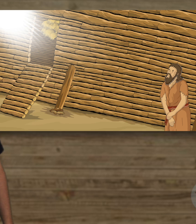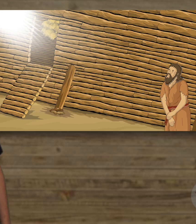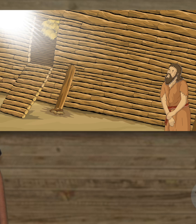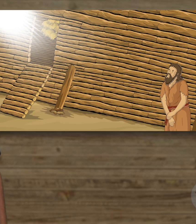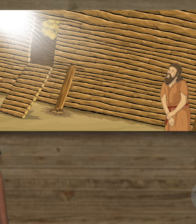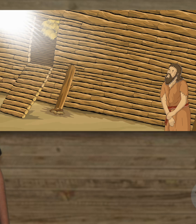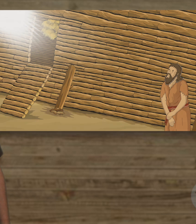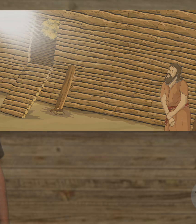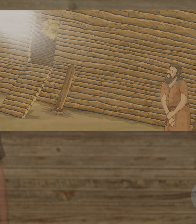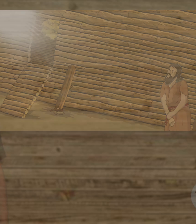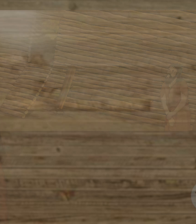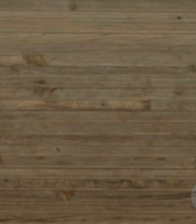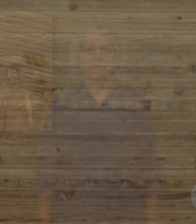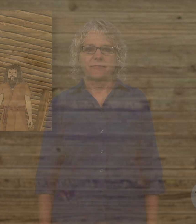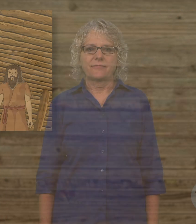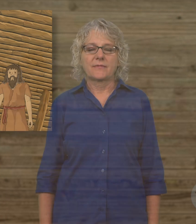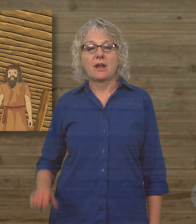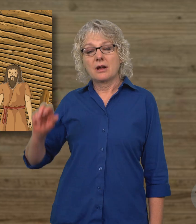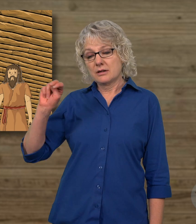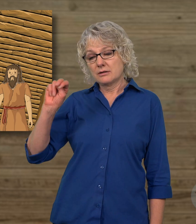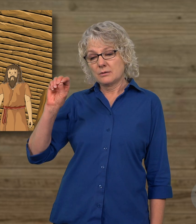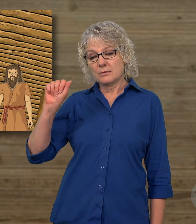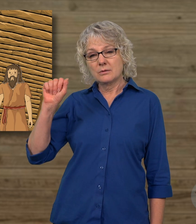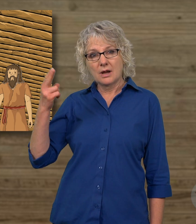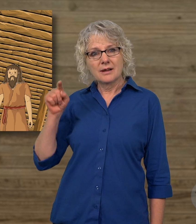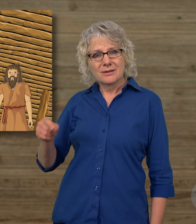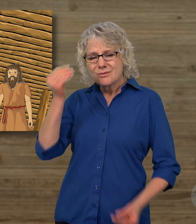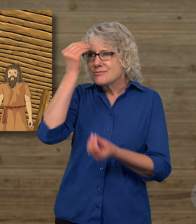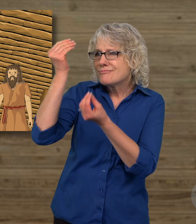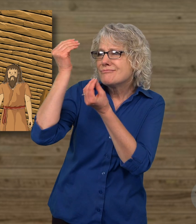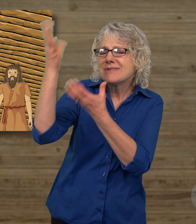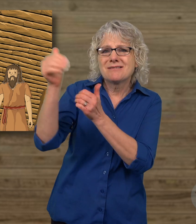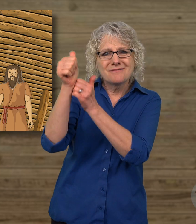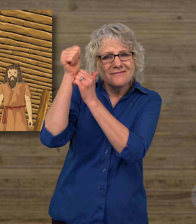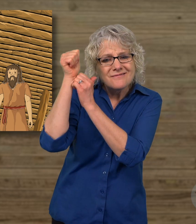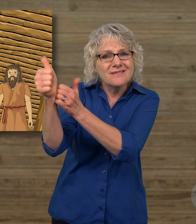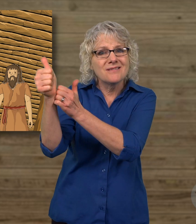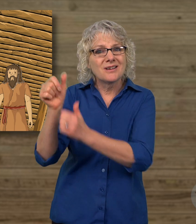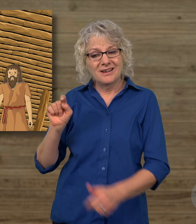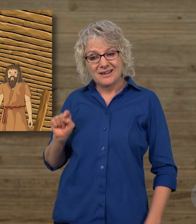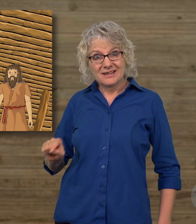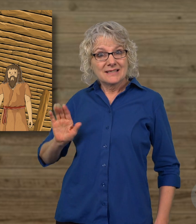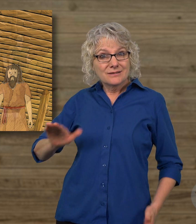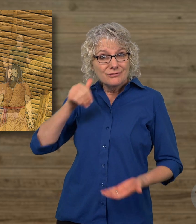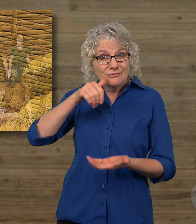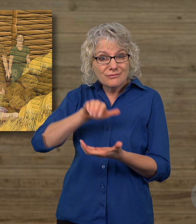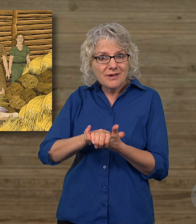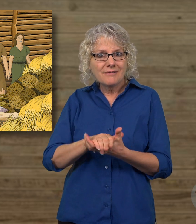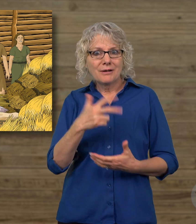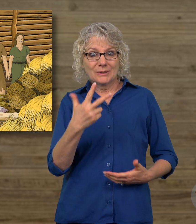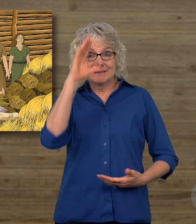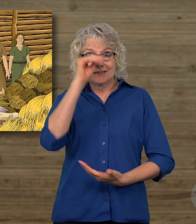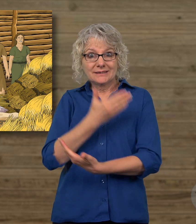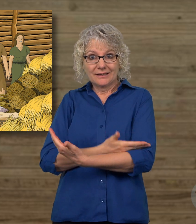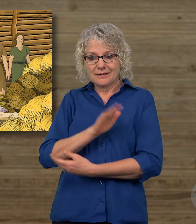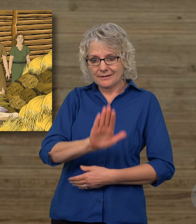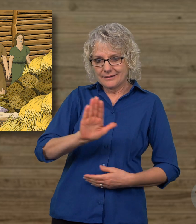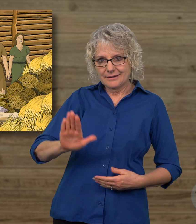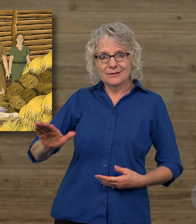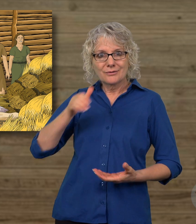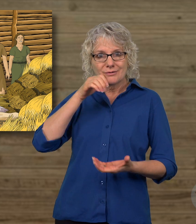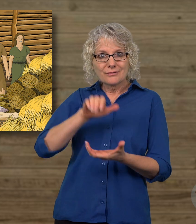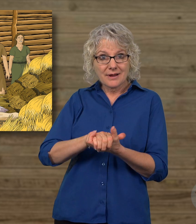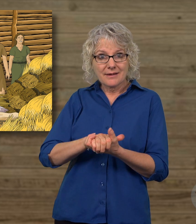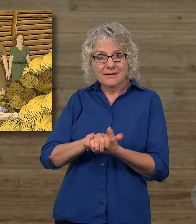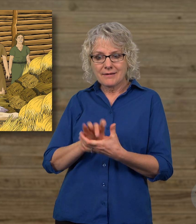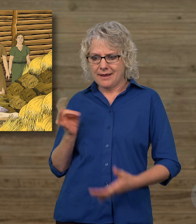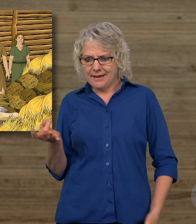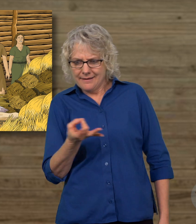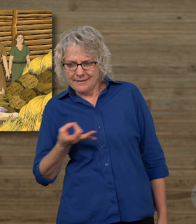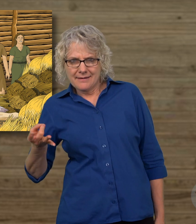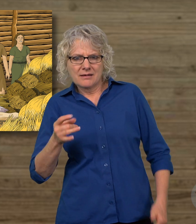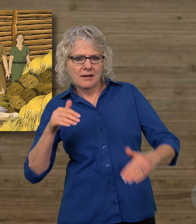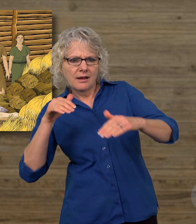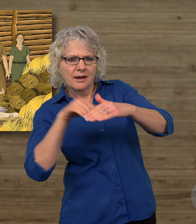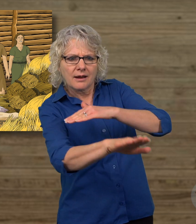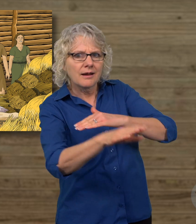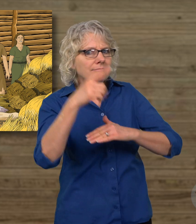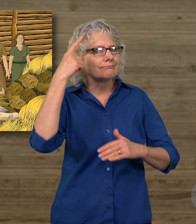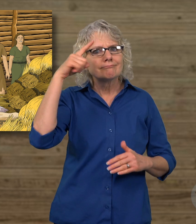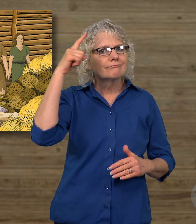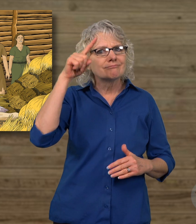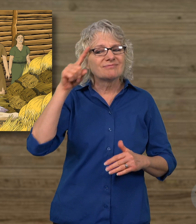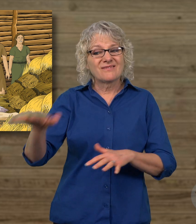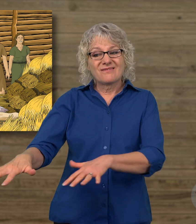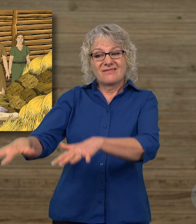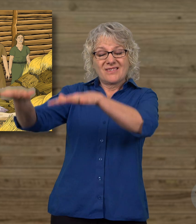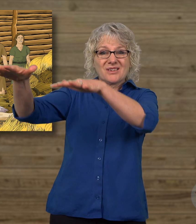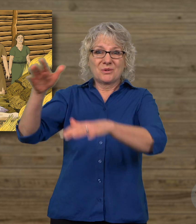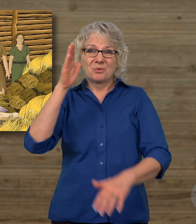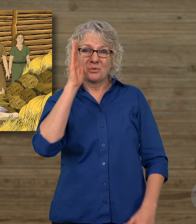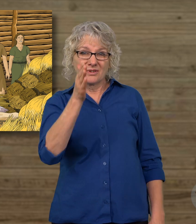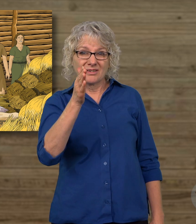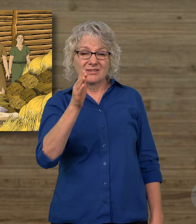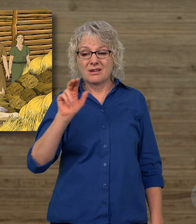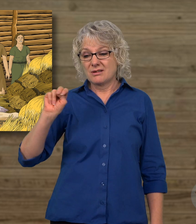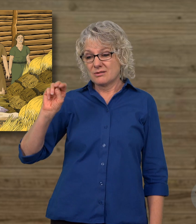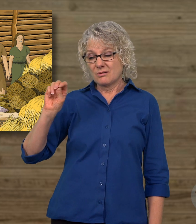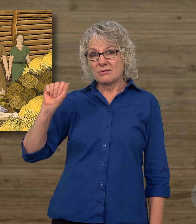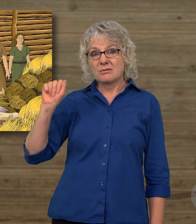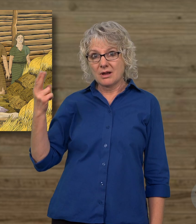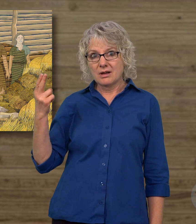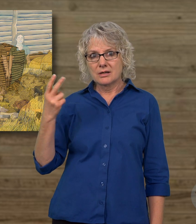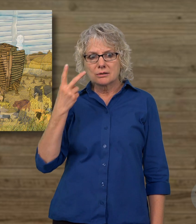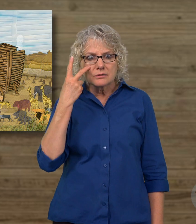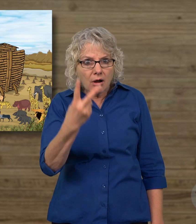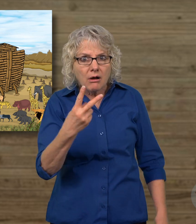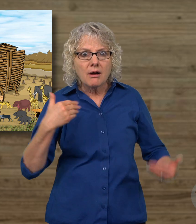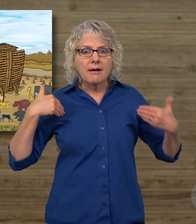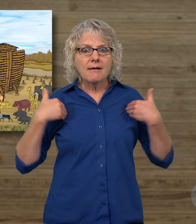And Noah did all that the LORD had commanded him. Now Noah was 600 years old when the floodwaters came upon the earth. And Noah and his wife, with his sons and their wives, entered the ark to escape the waters of the flood.